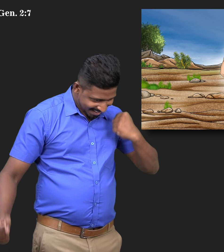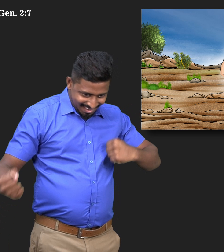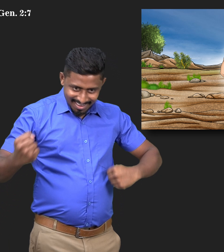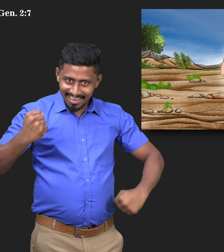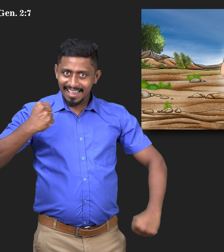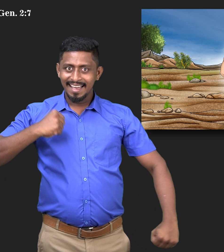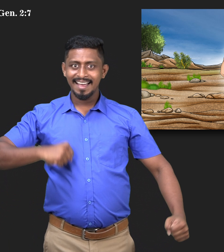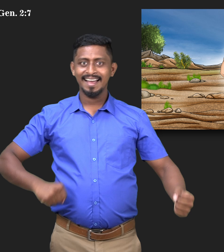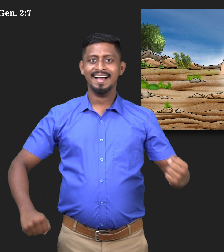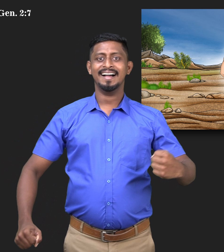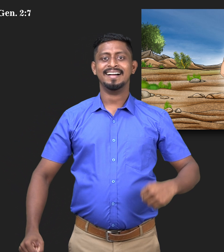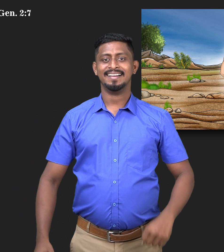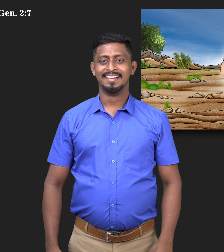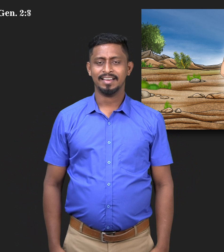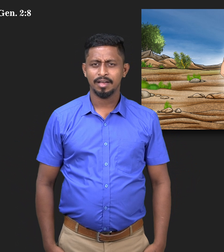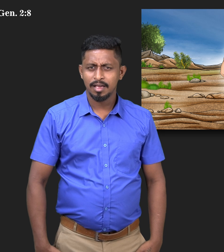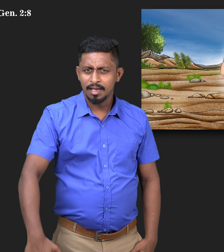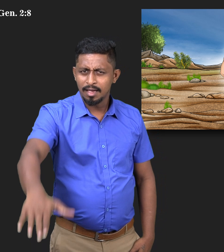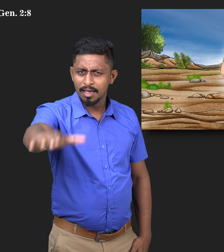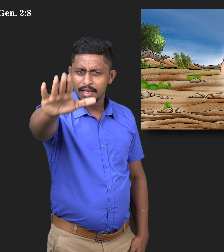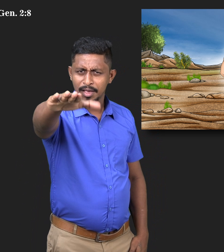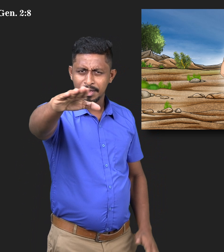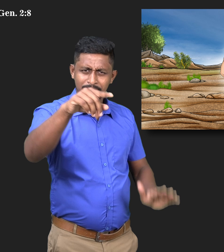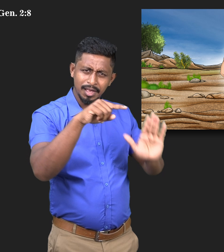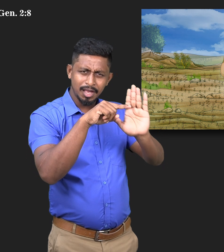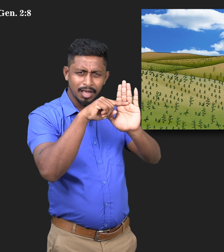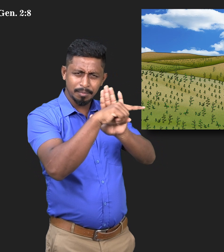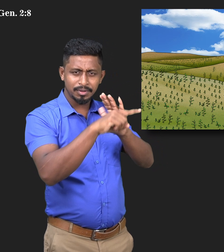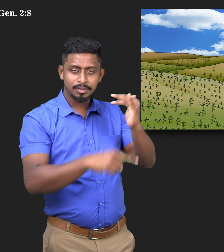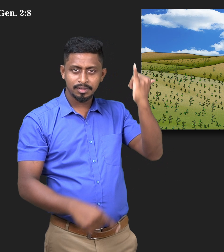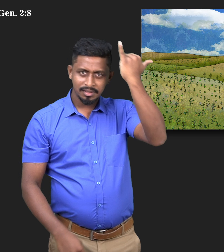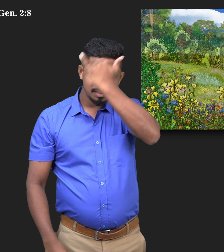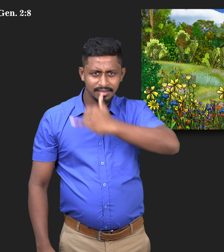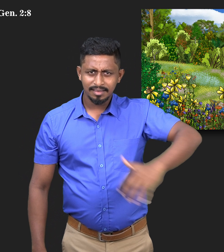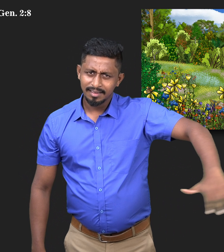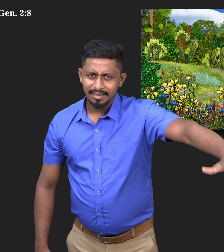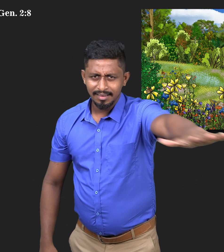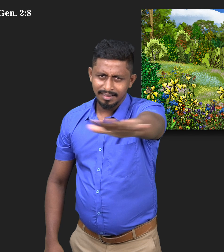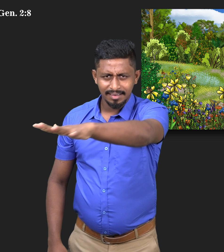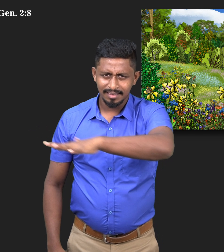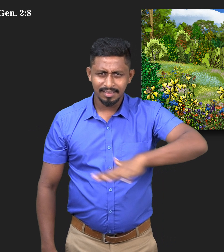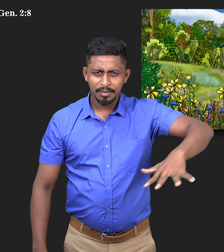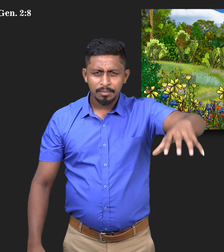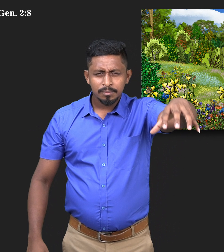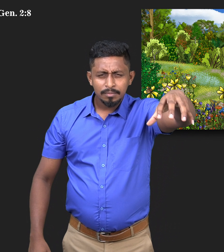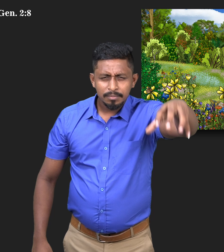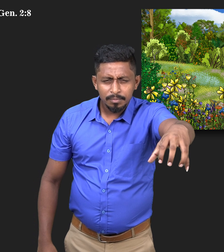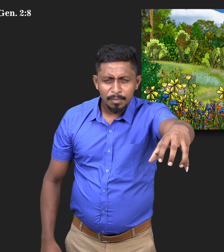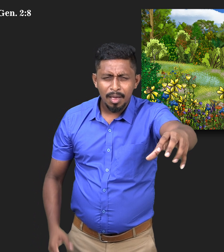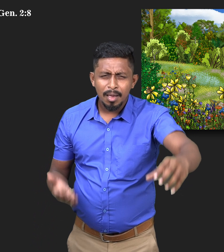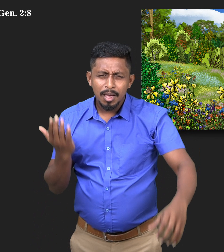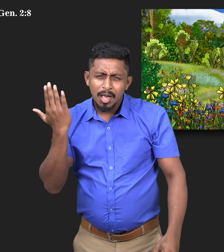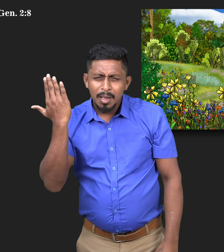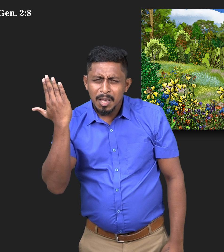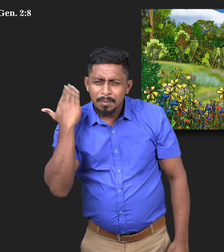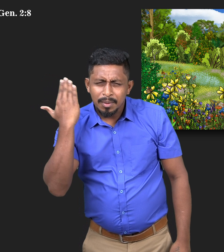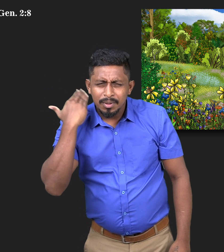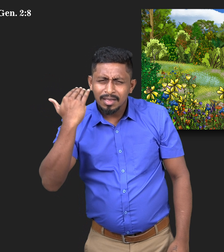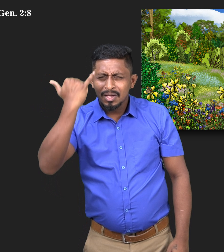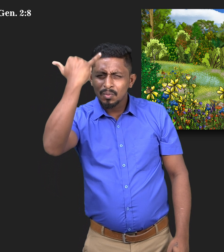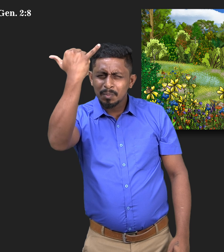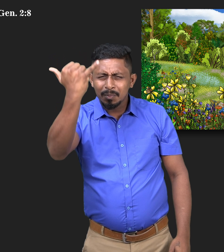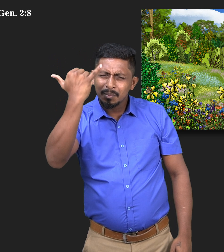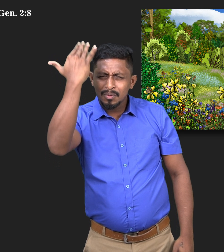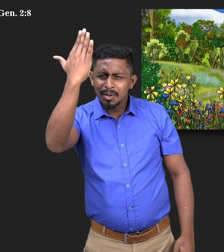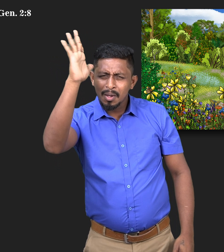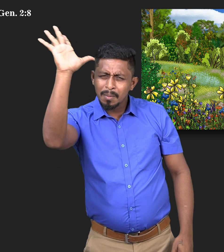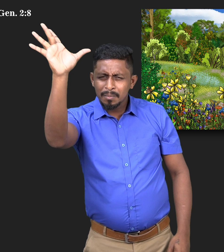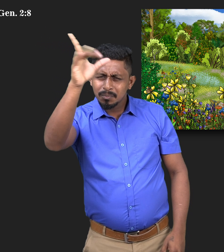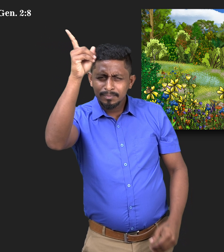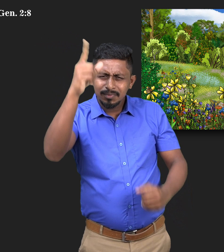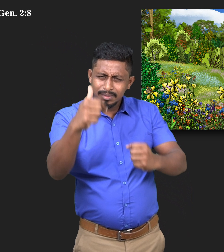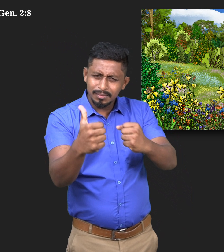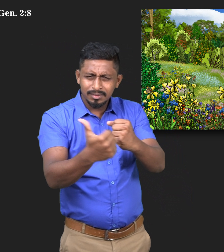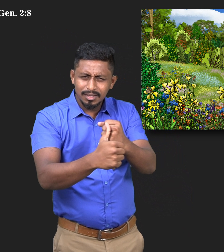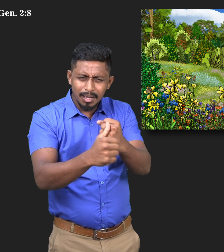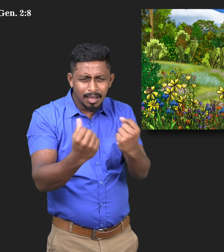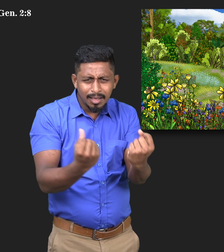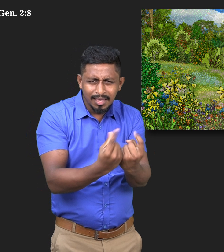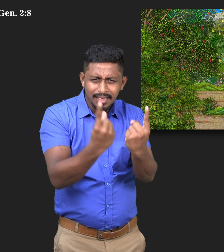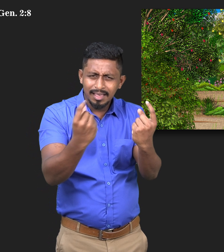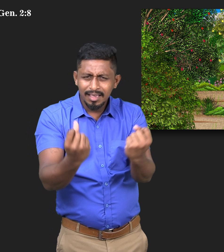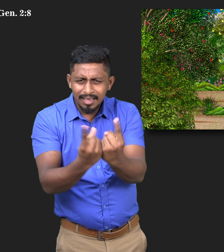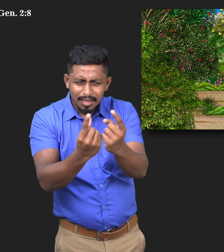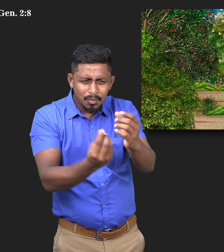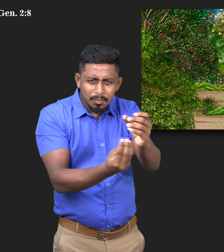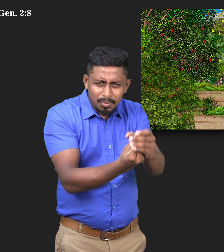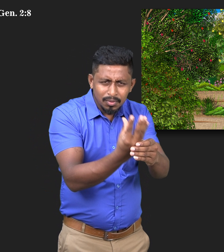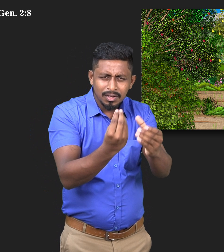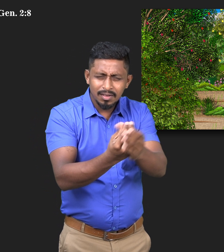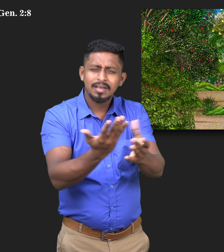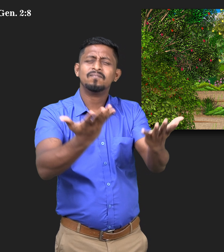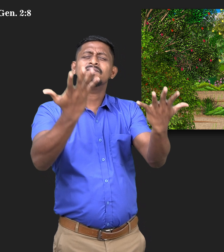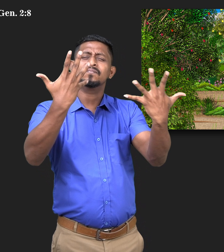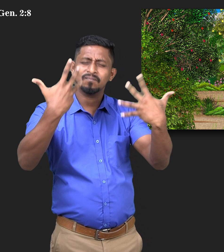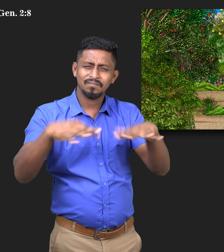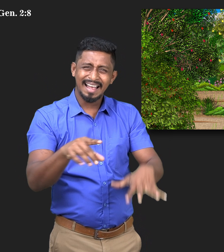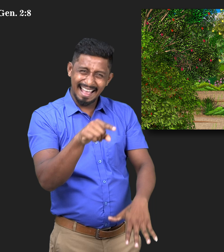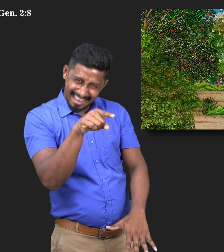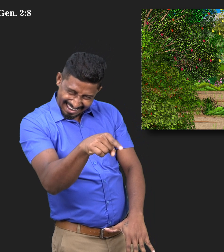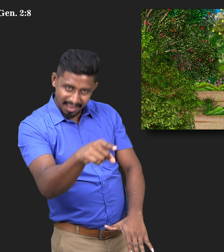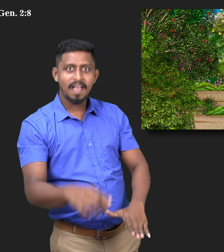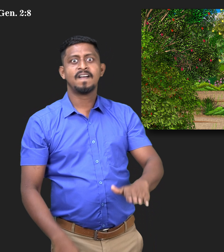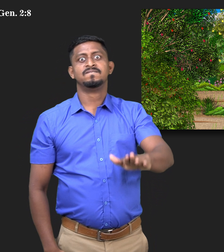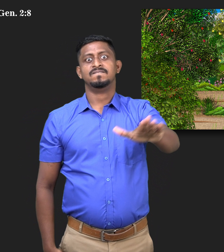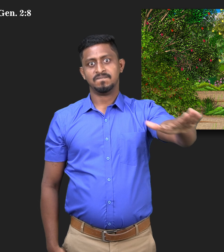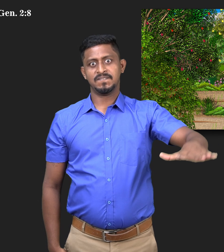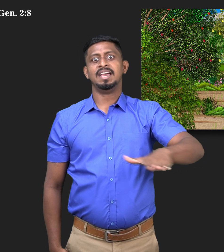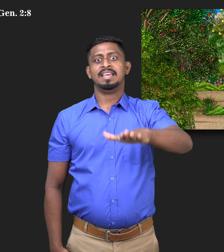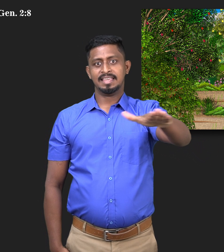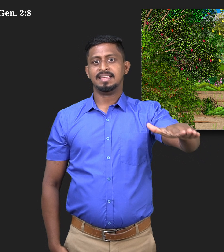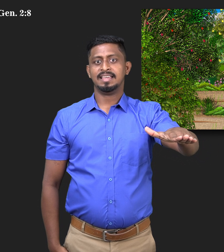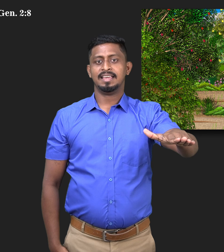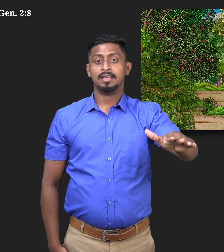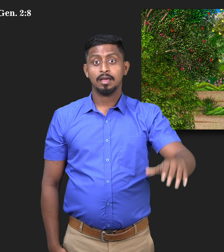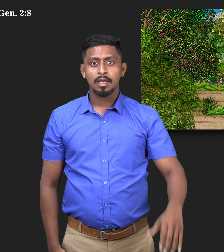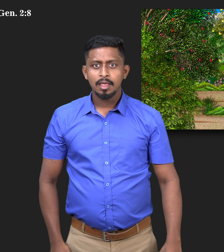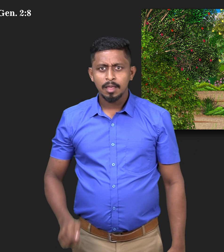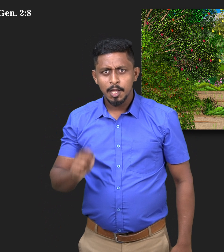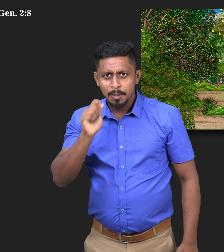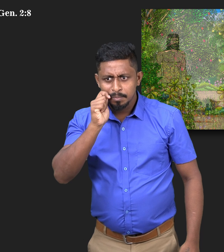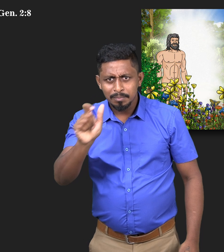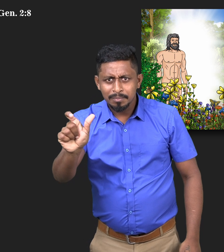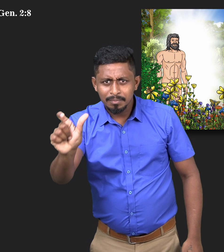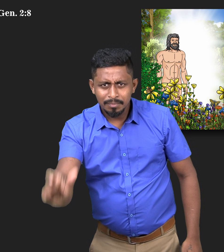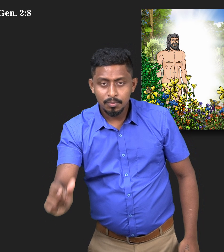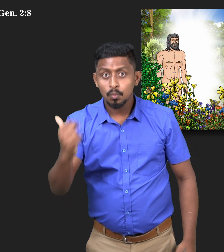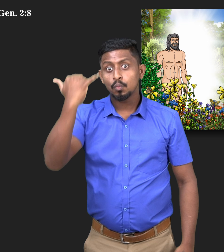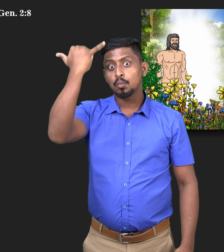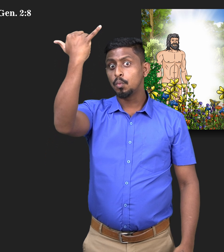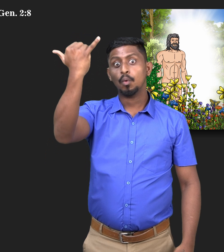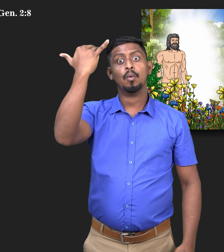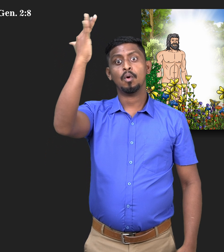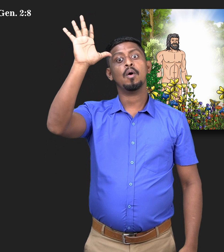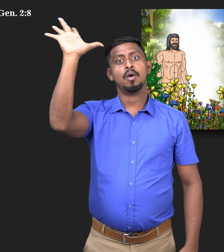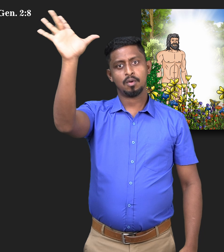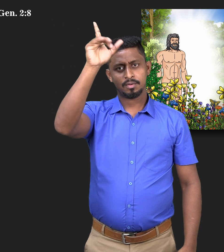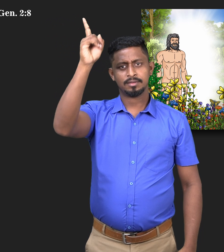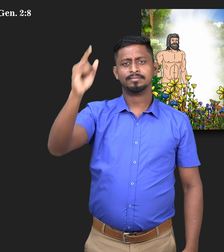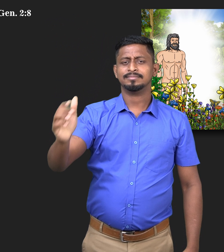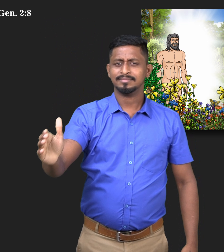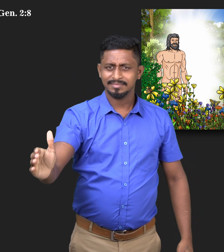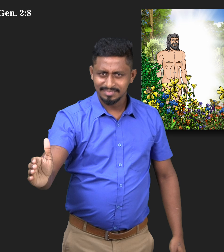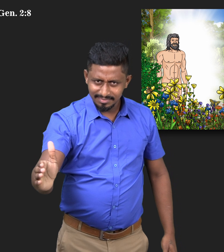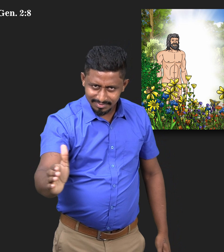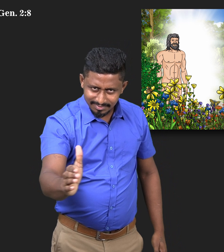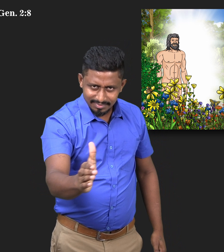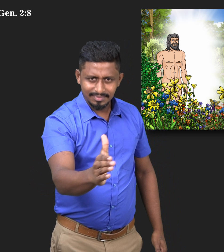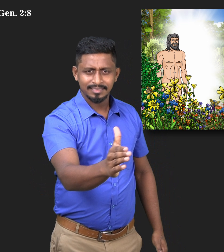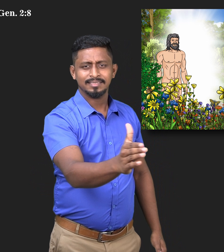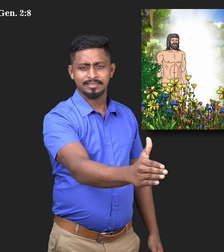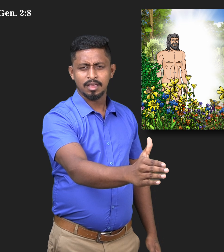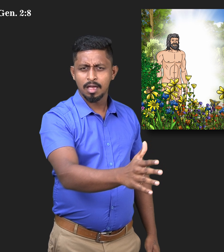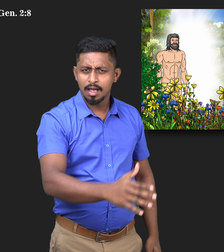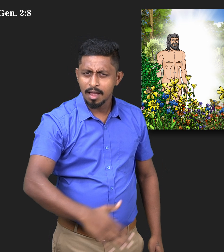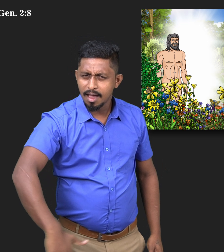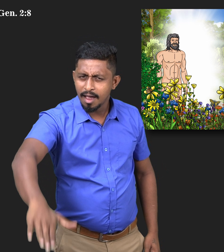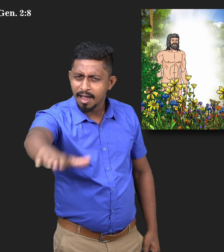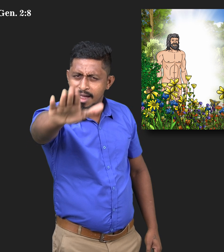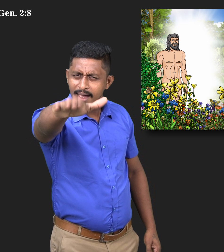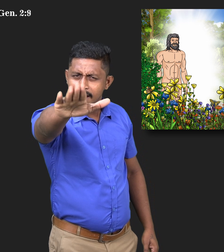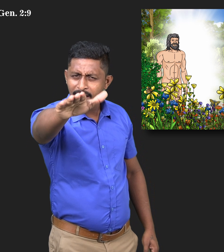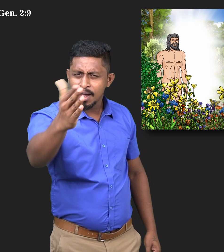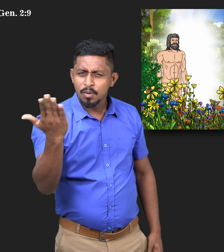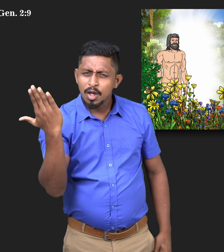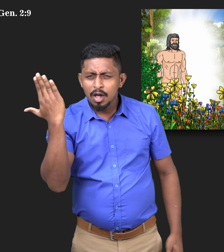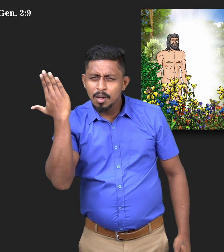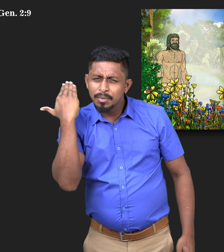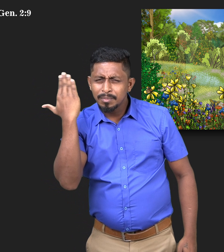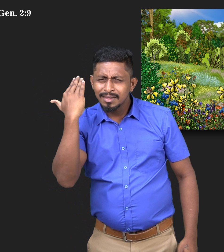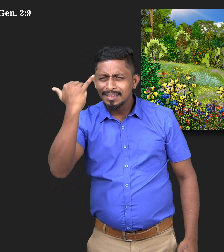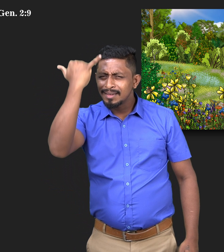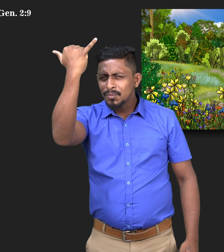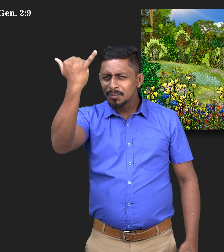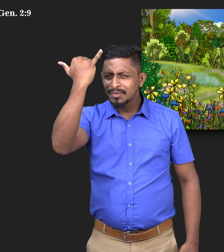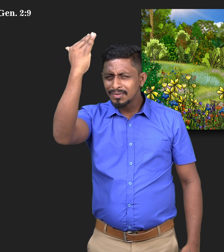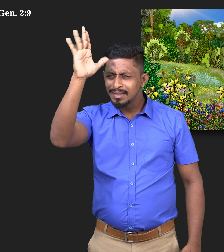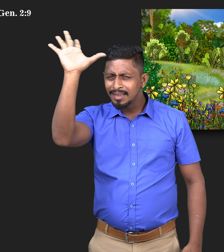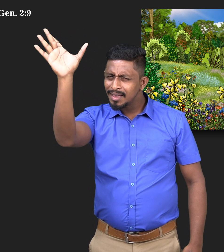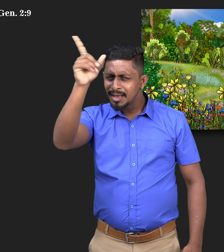And the LORD God planted a garden in Eden, in the east, where He placed the man He had formed.